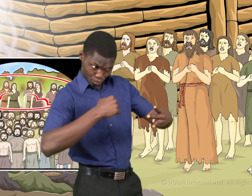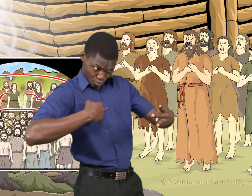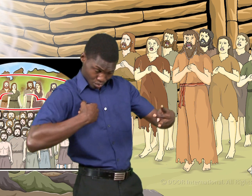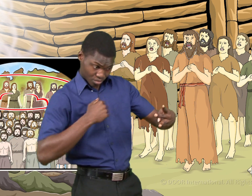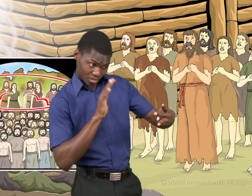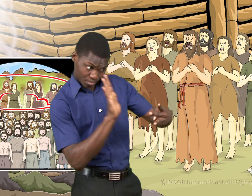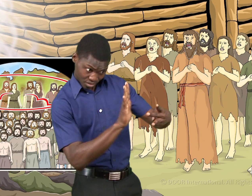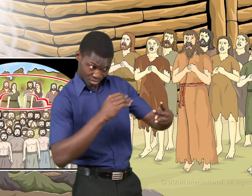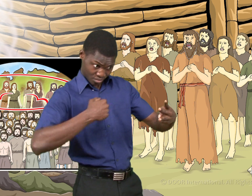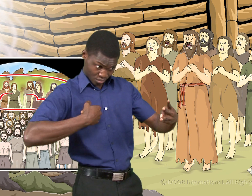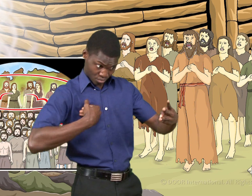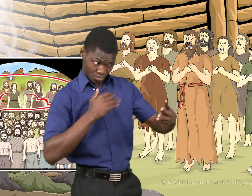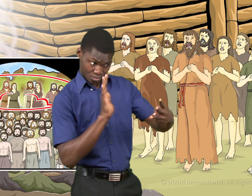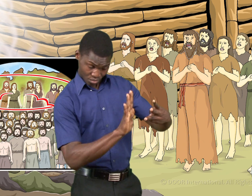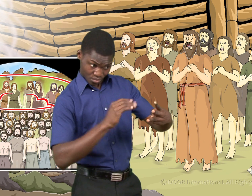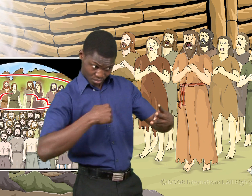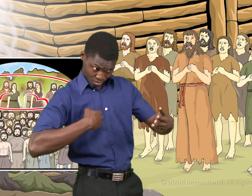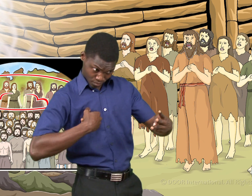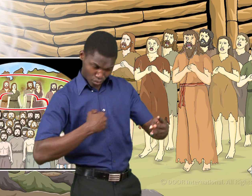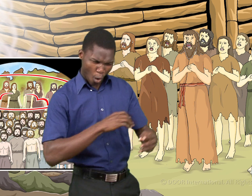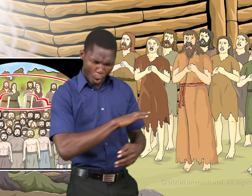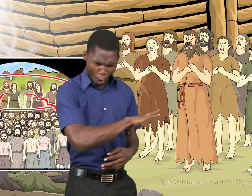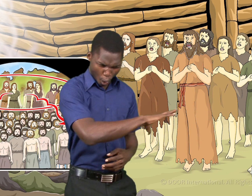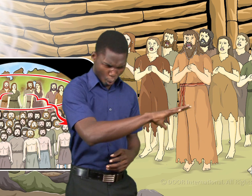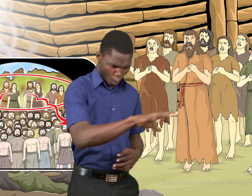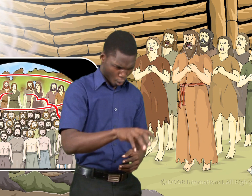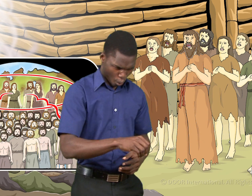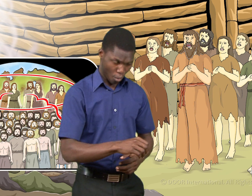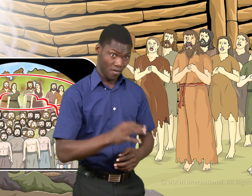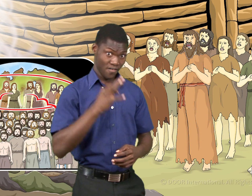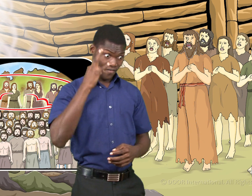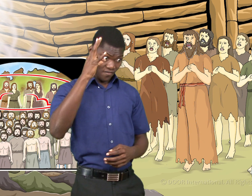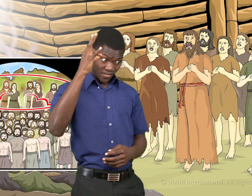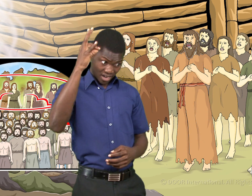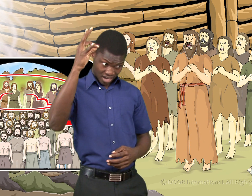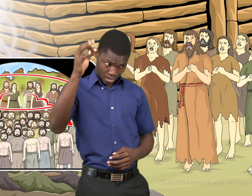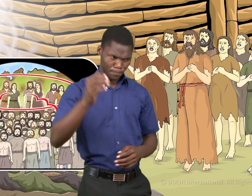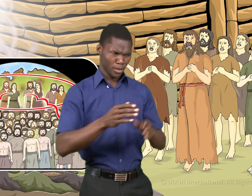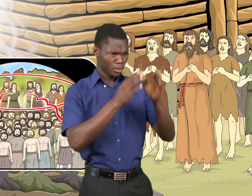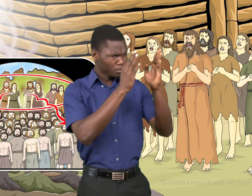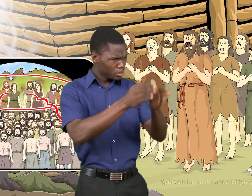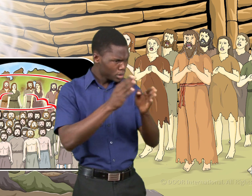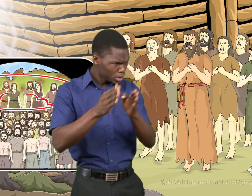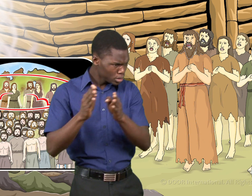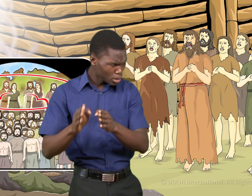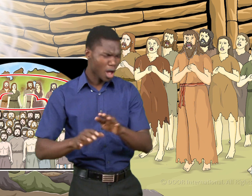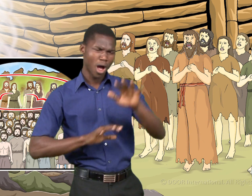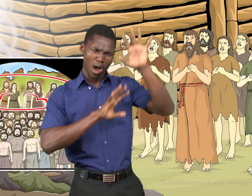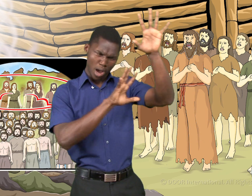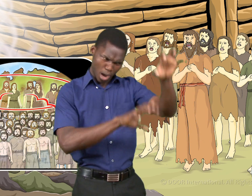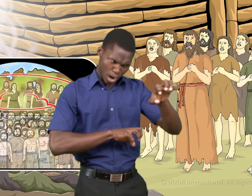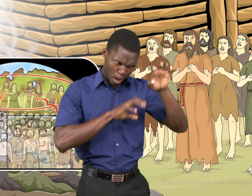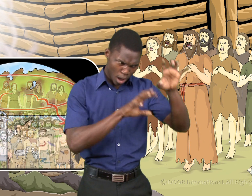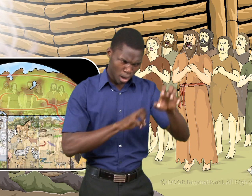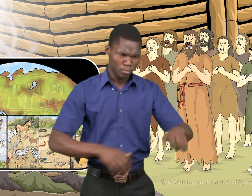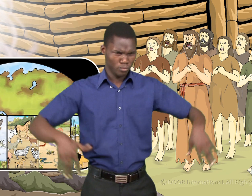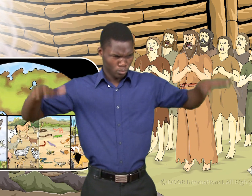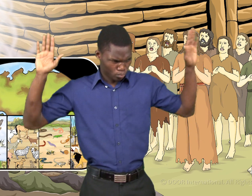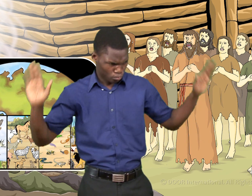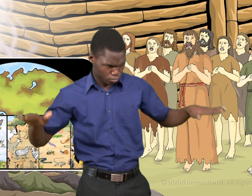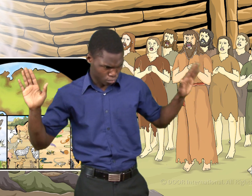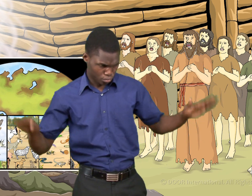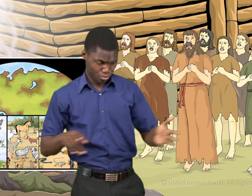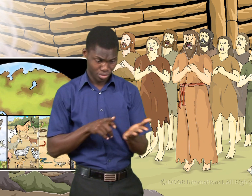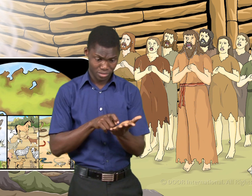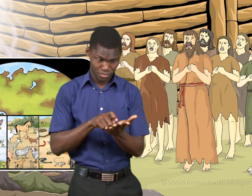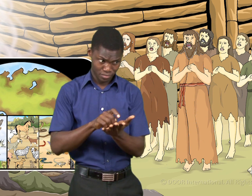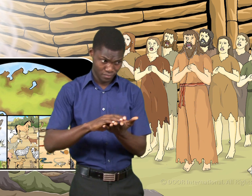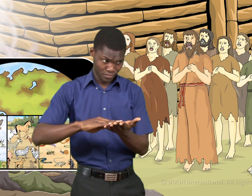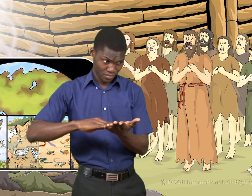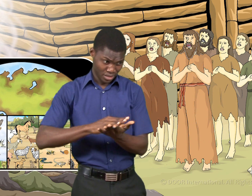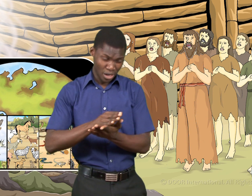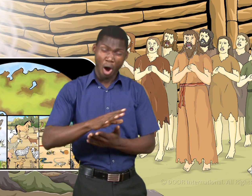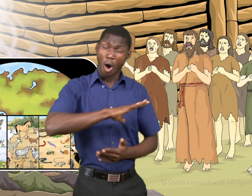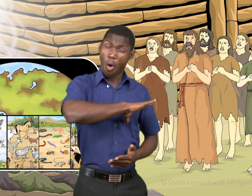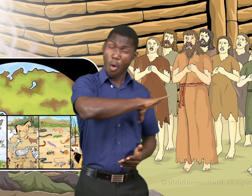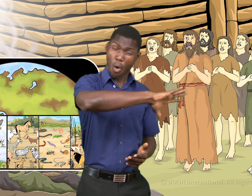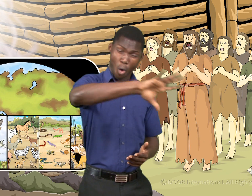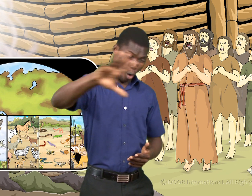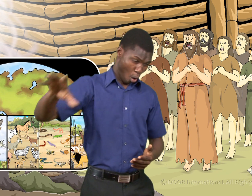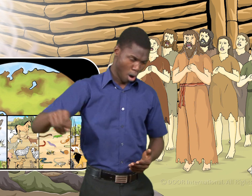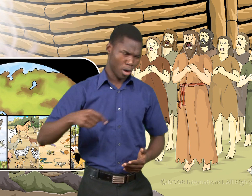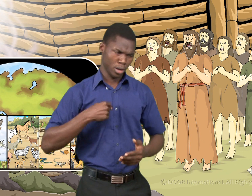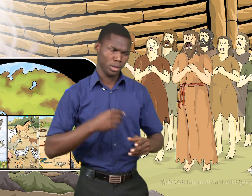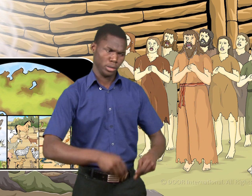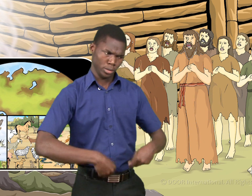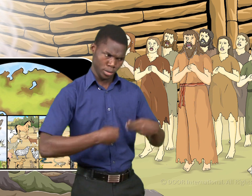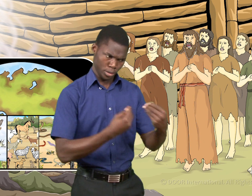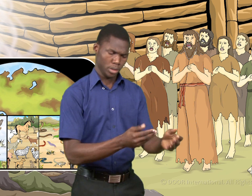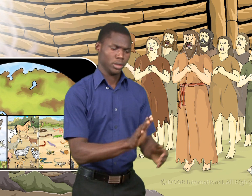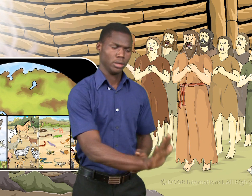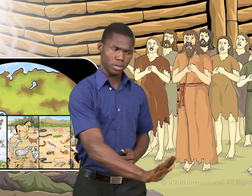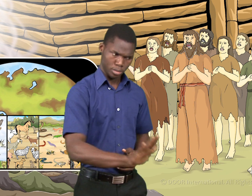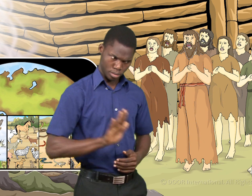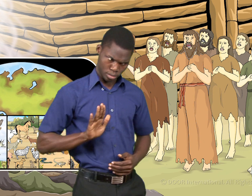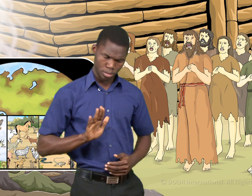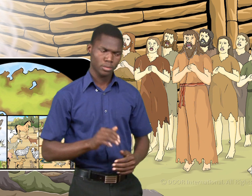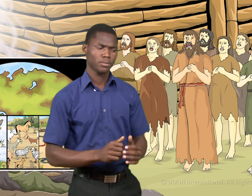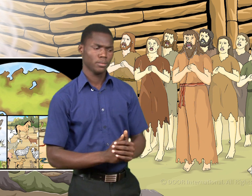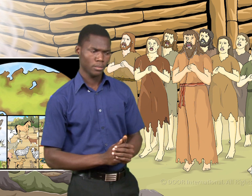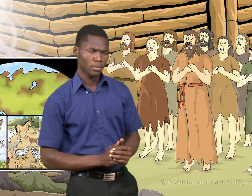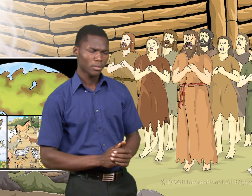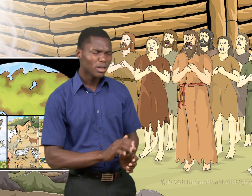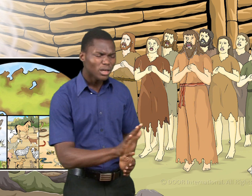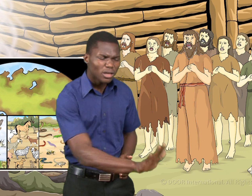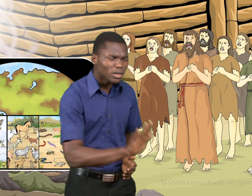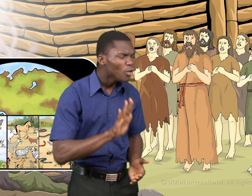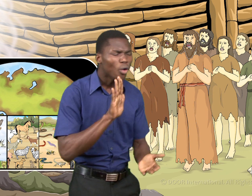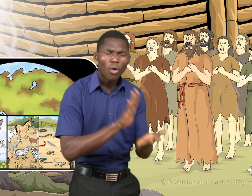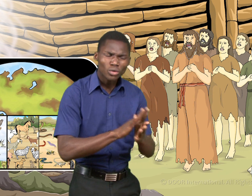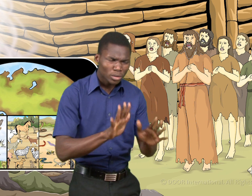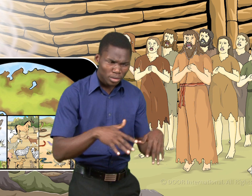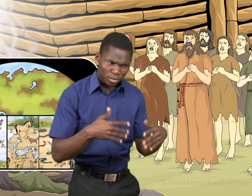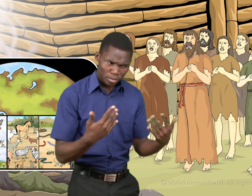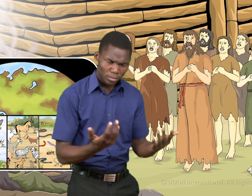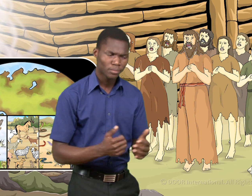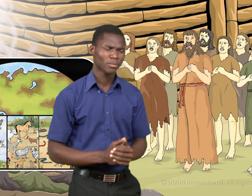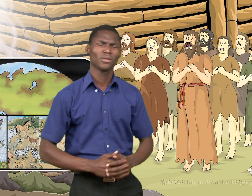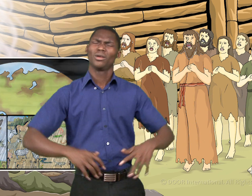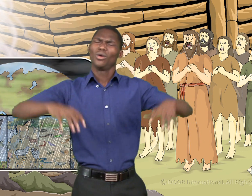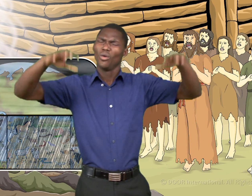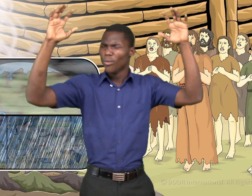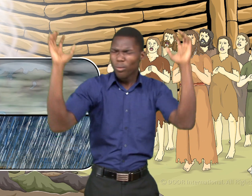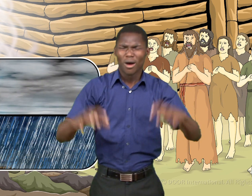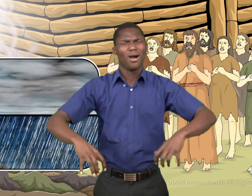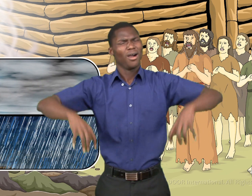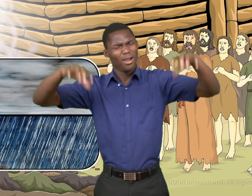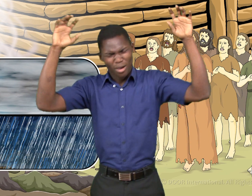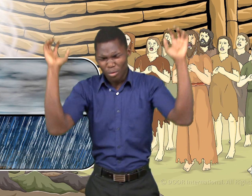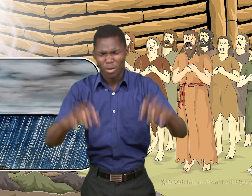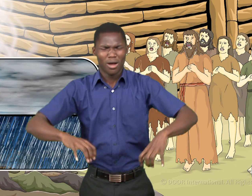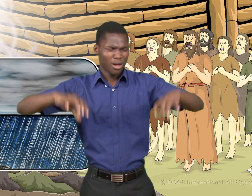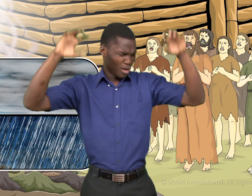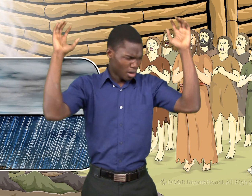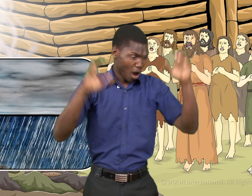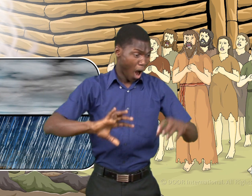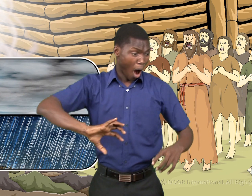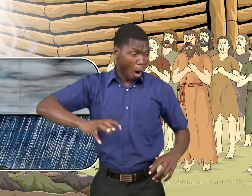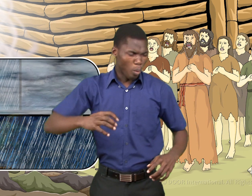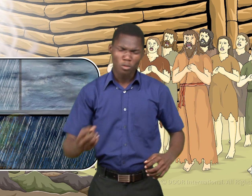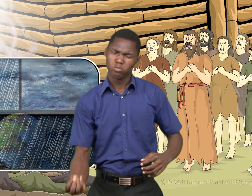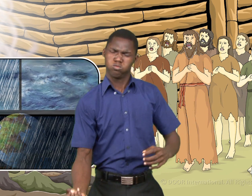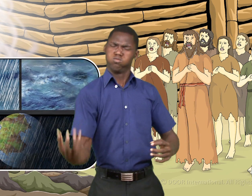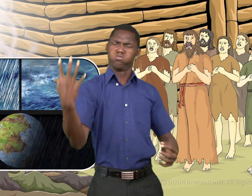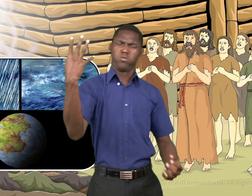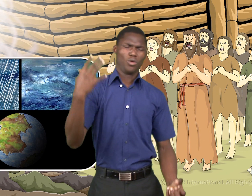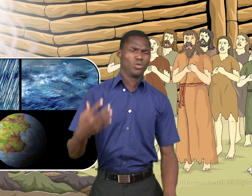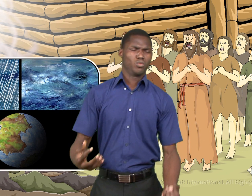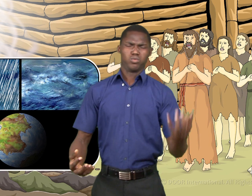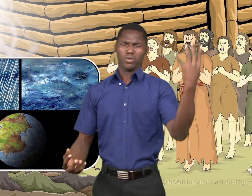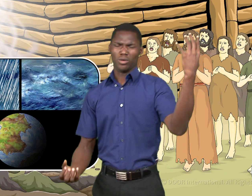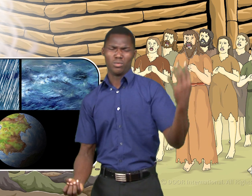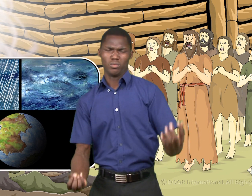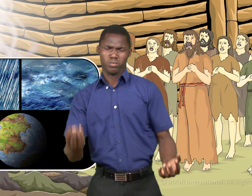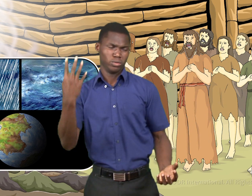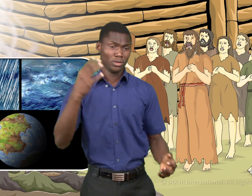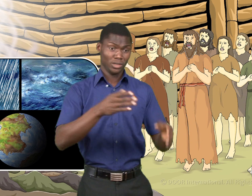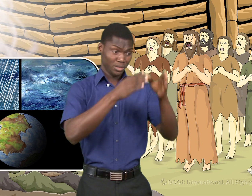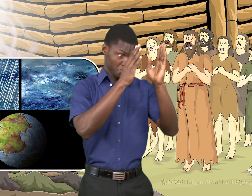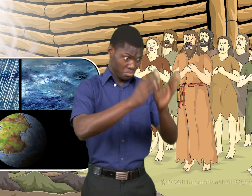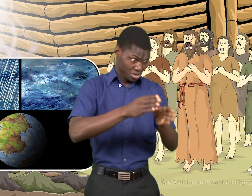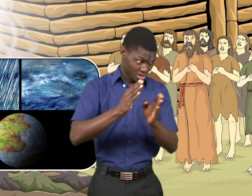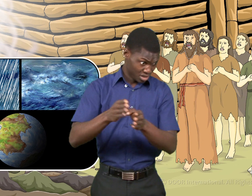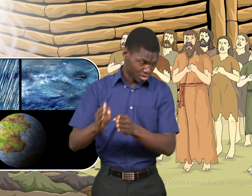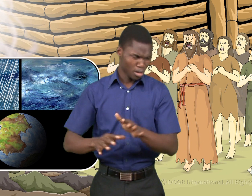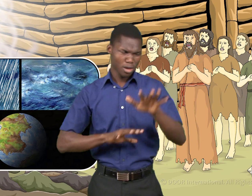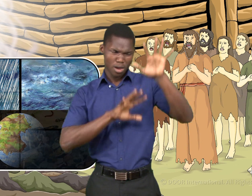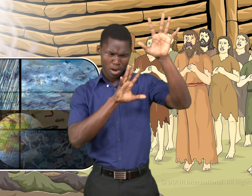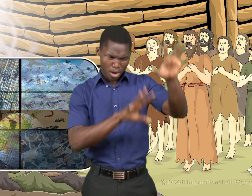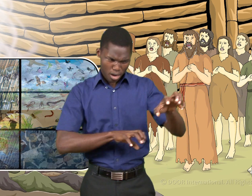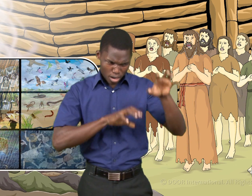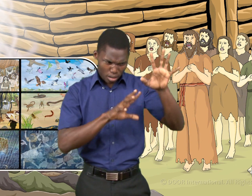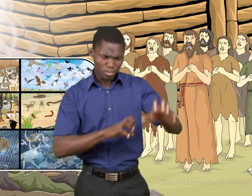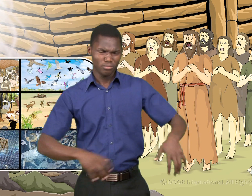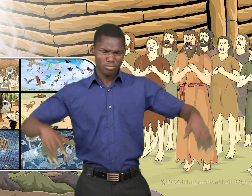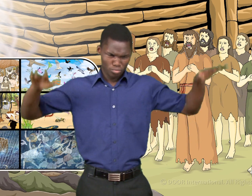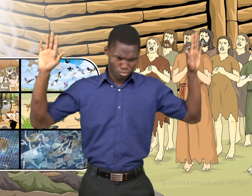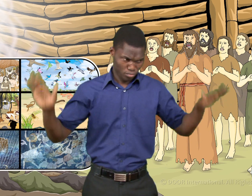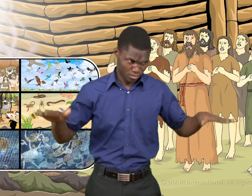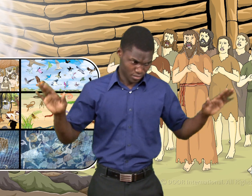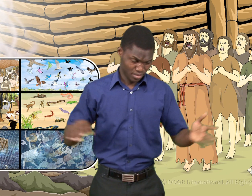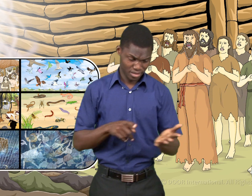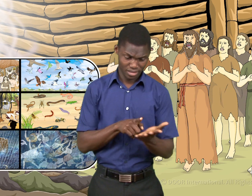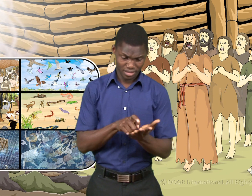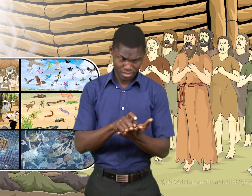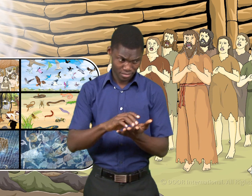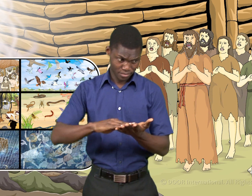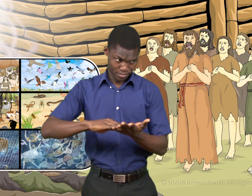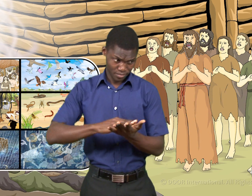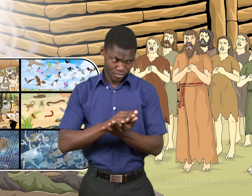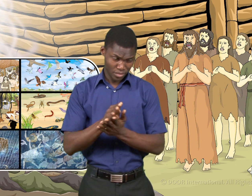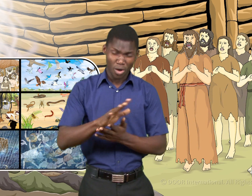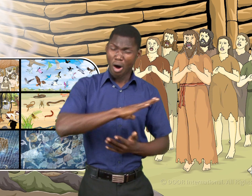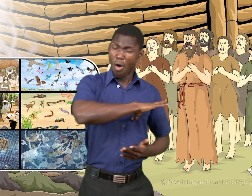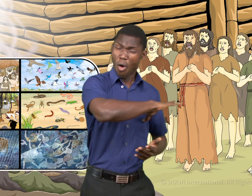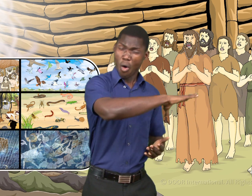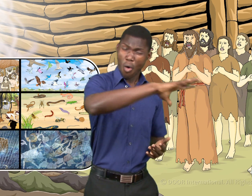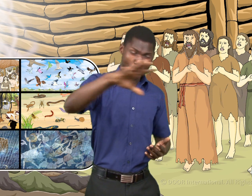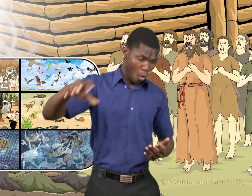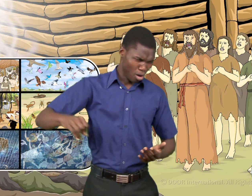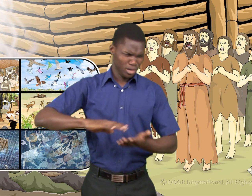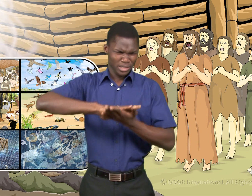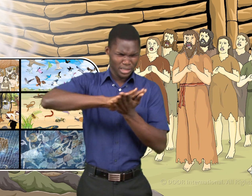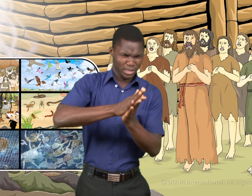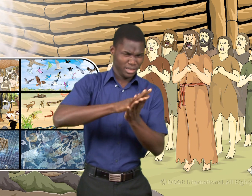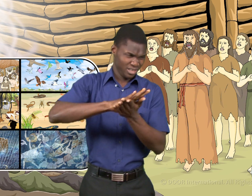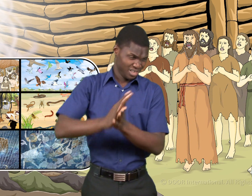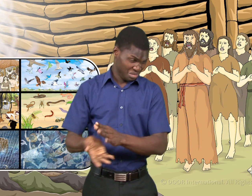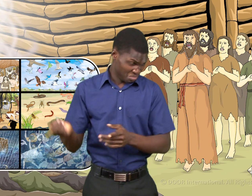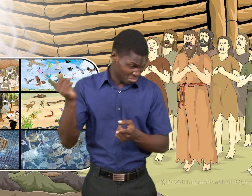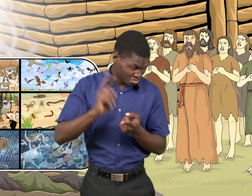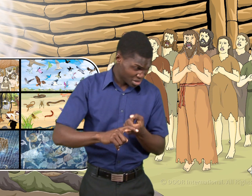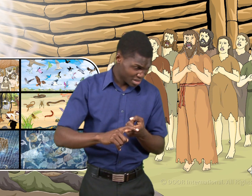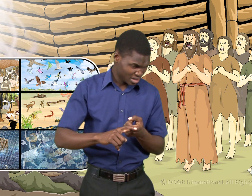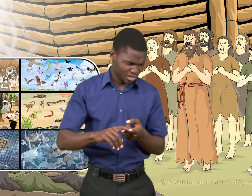Then God said to Noah and his sons with him, “Behold, I now establish My covenant with you and your descendants after you, and with every living creature that was with you—the birds, the livestock, and every beast of the earth—every living thing that came out of the ark.